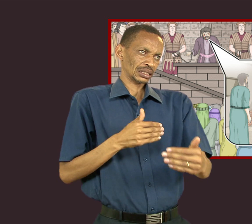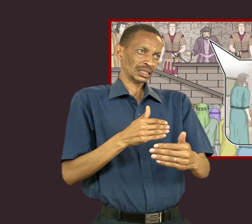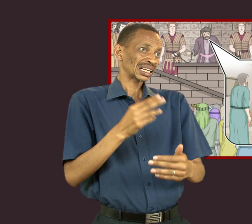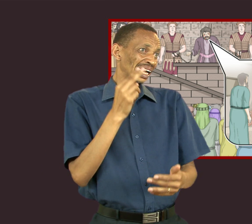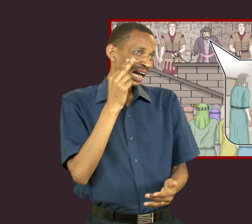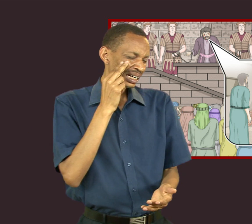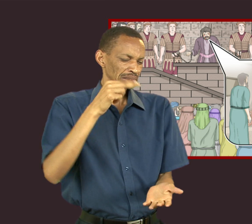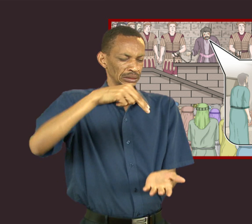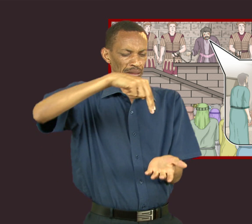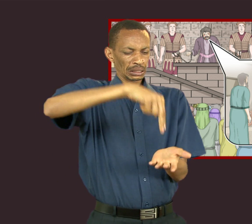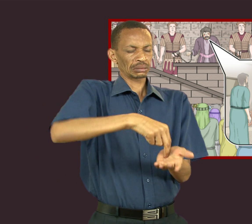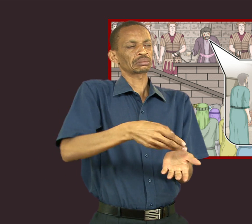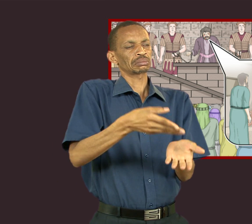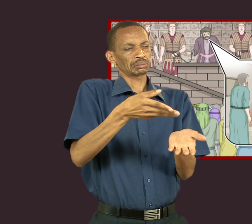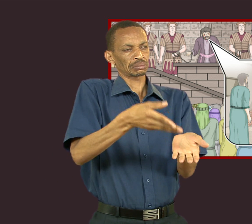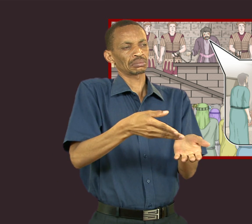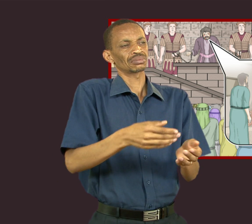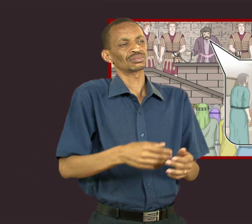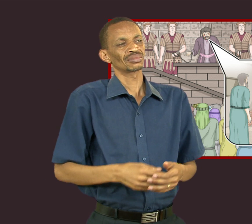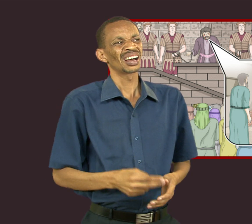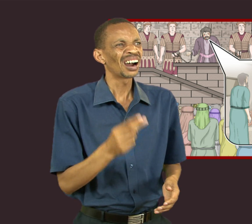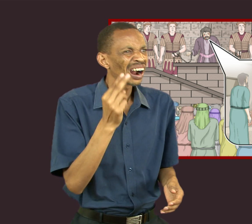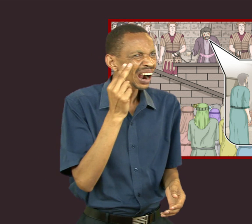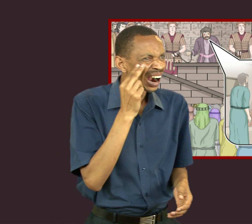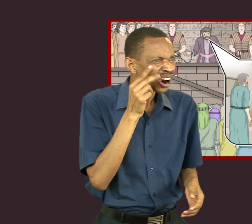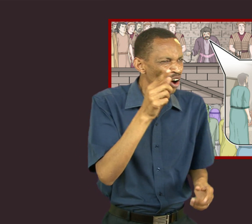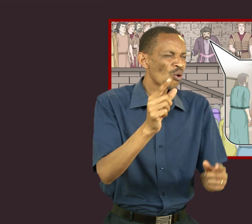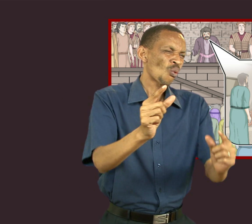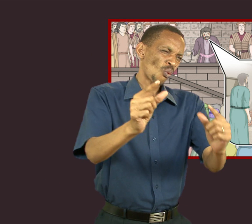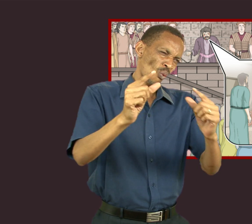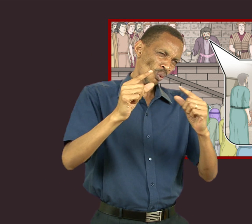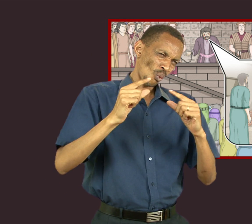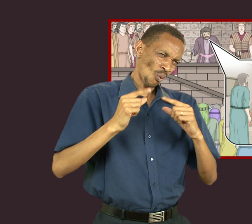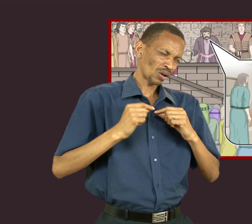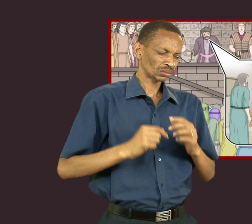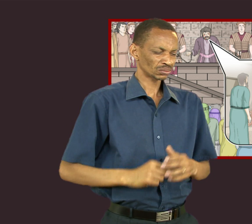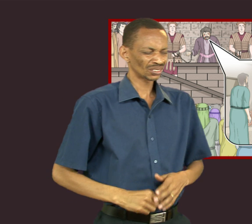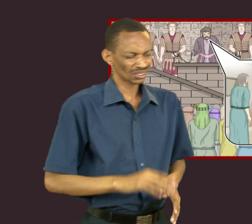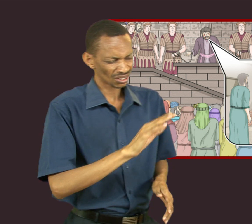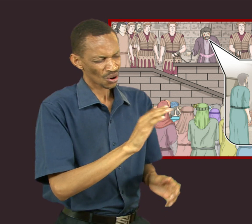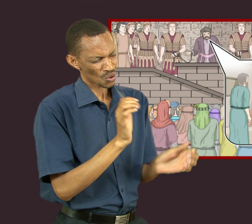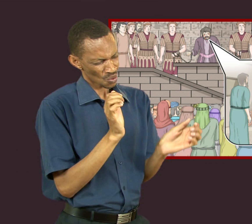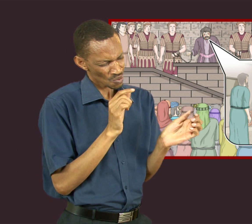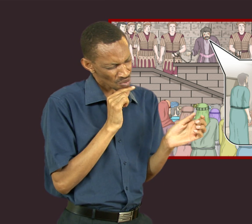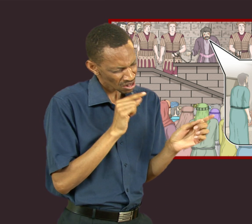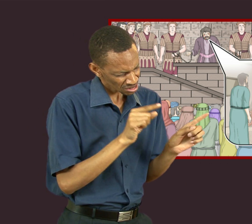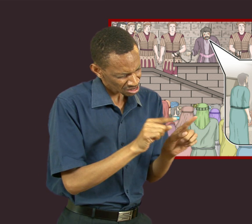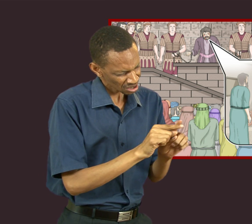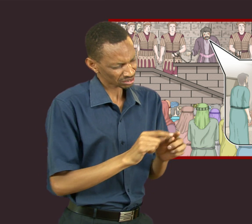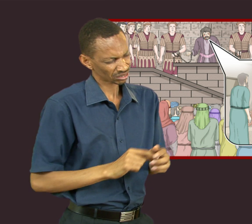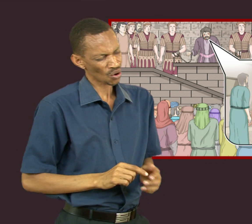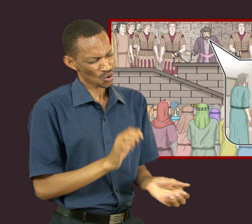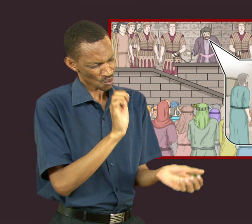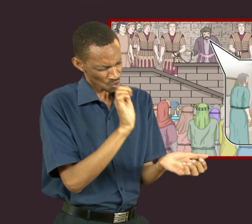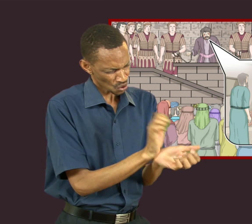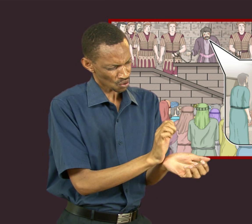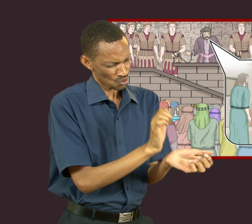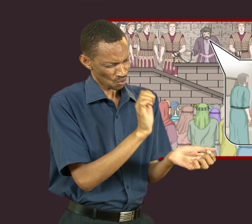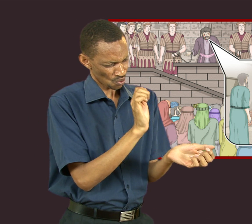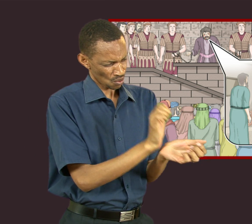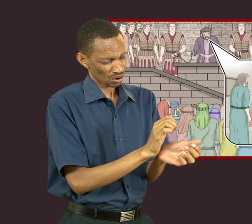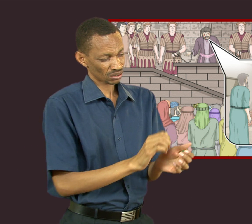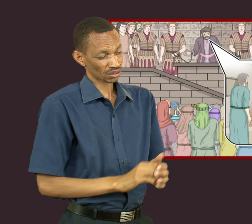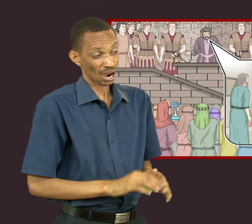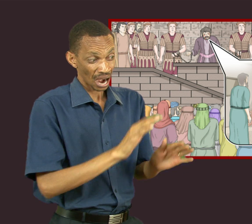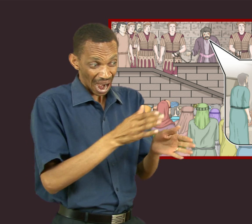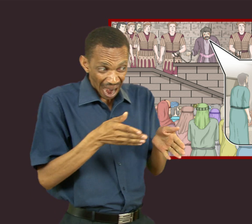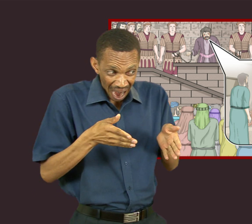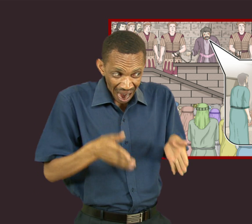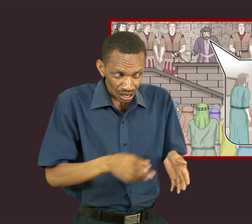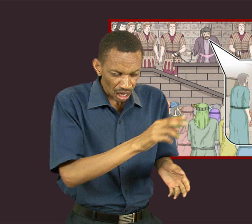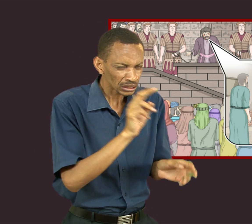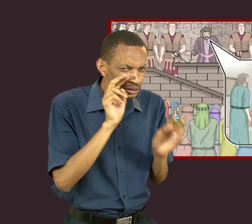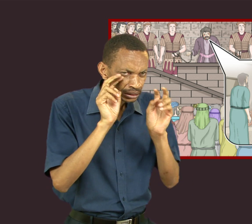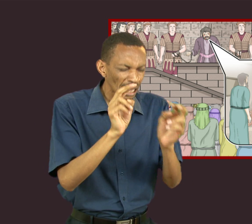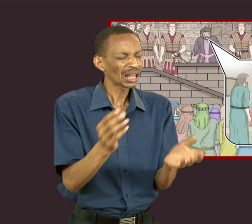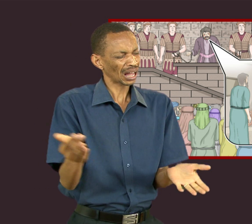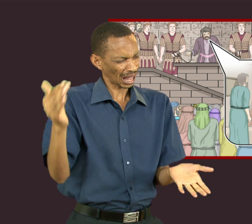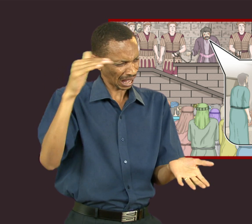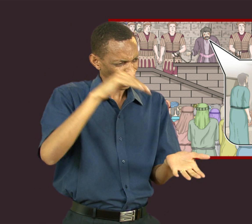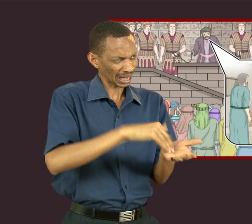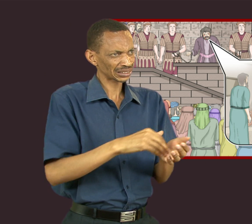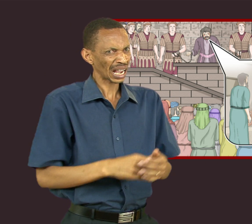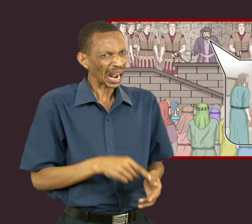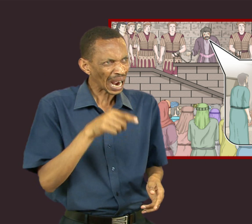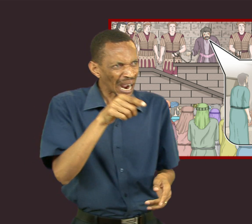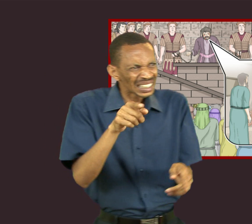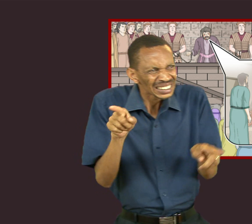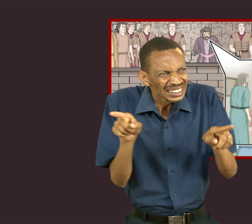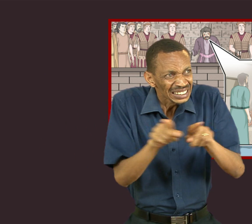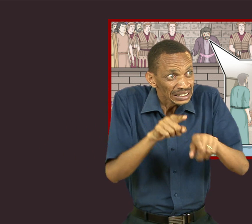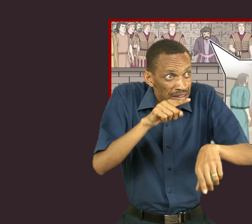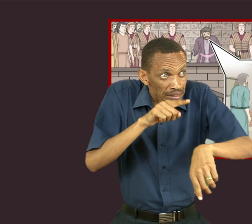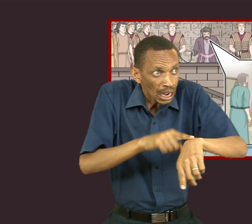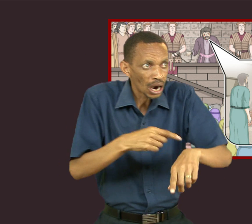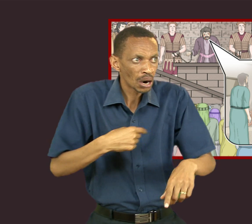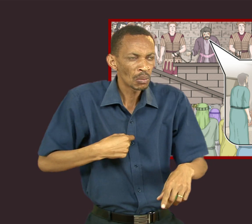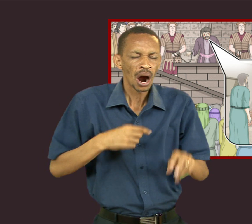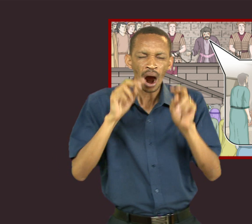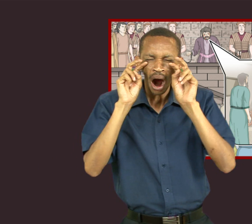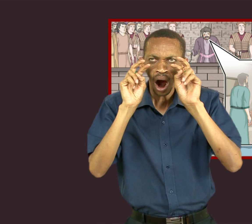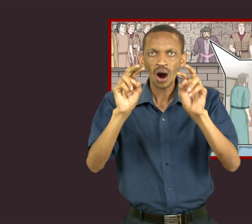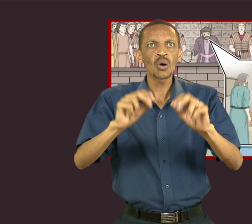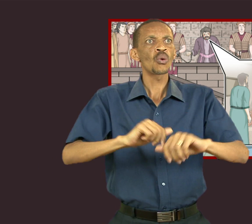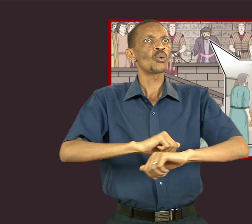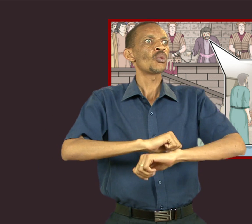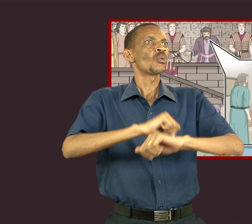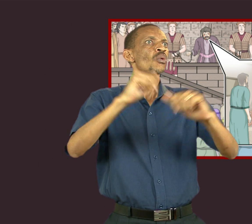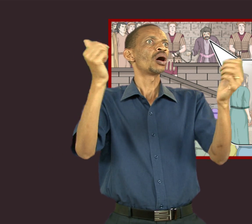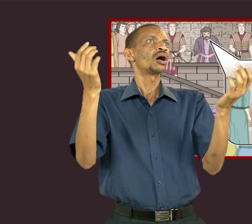‘Brother Saul,’ he said, ‘receive your sight.’